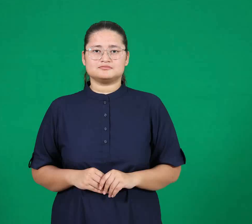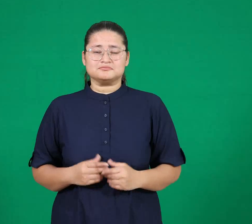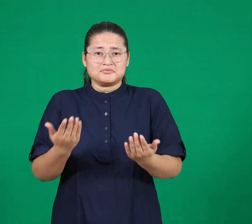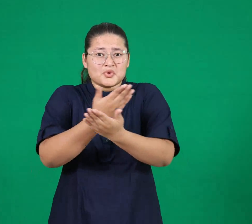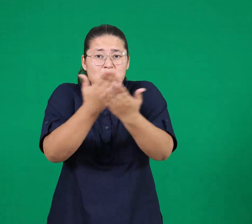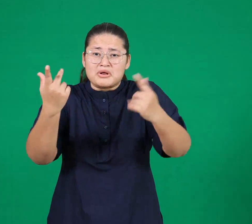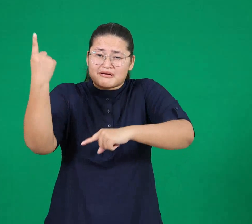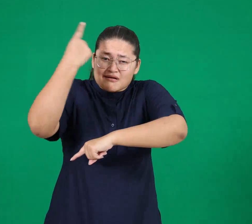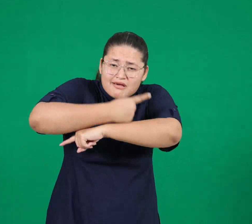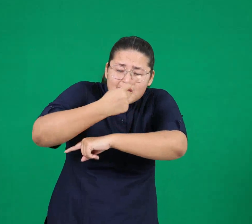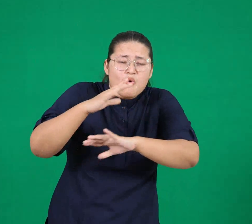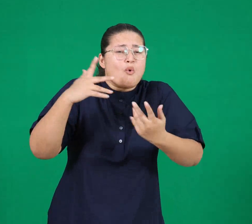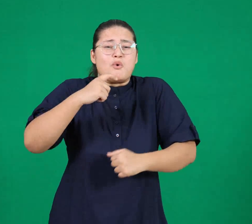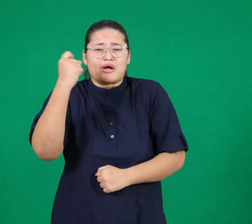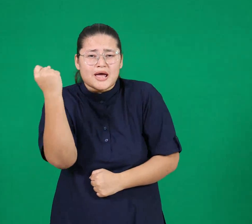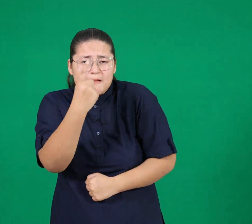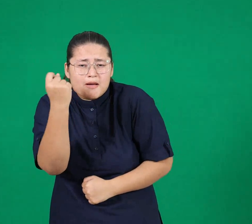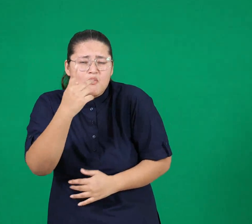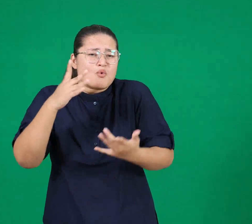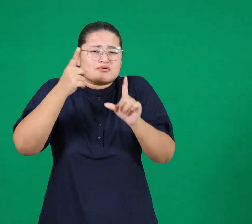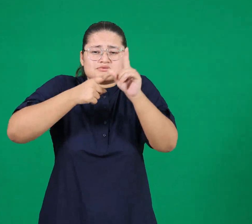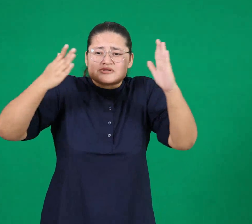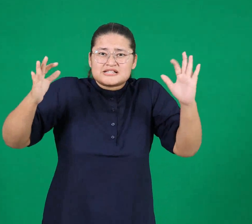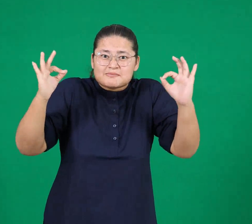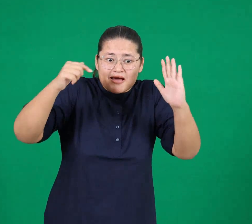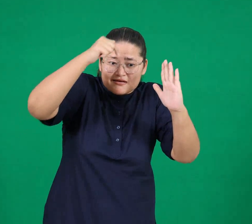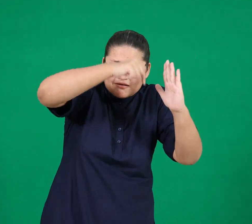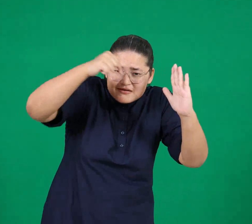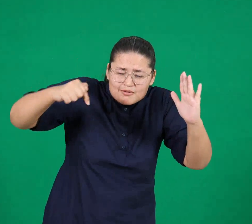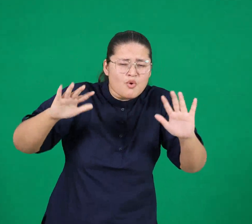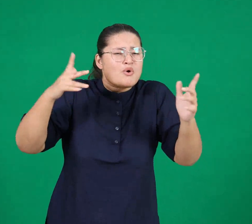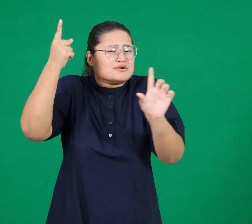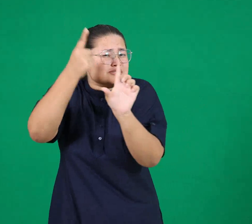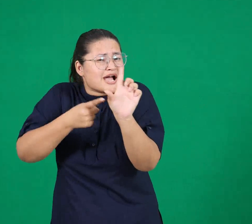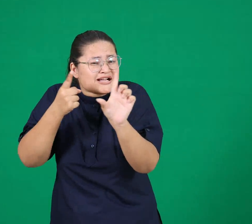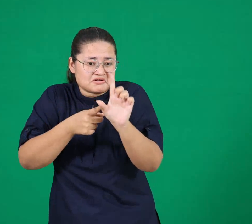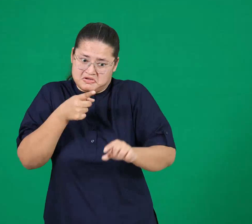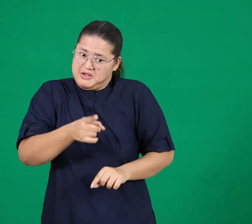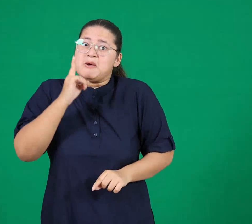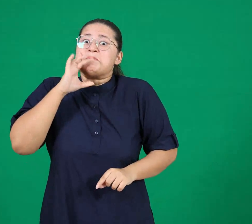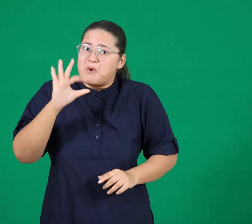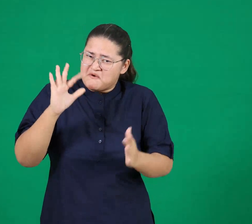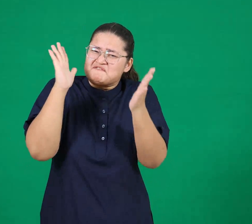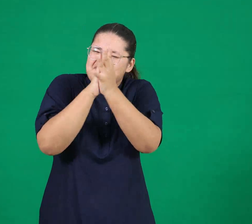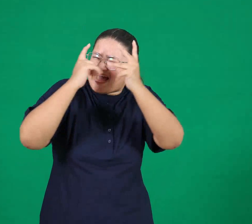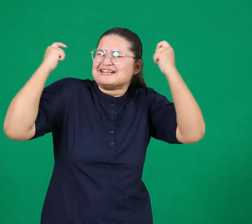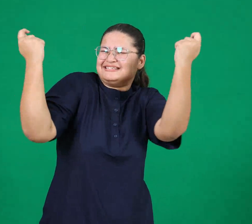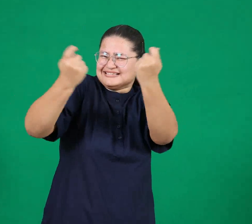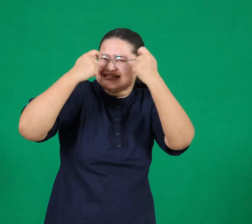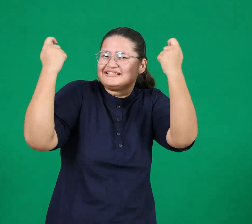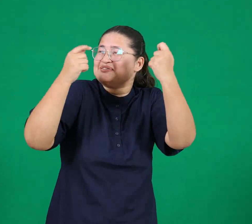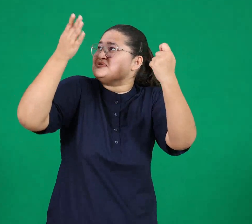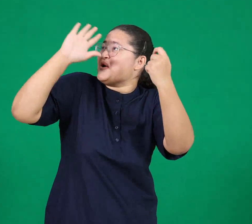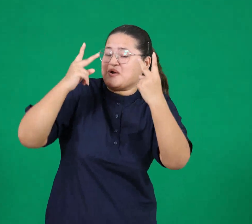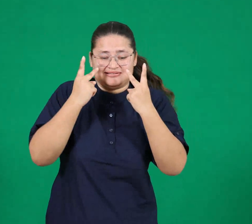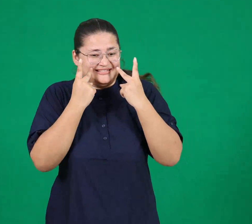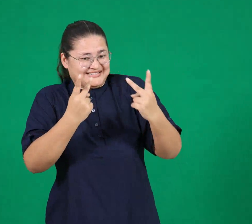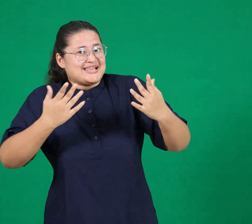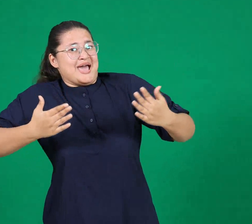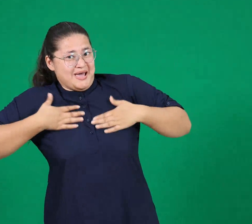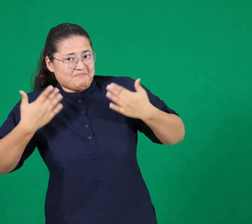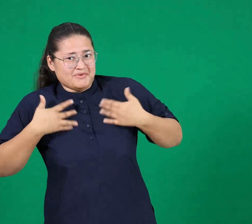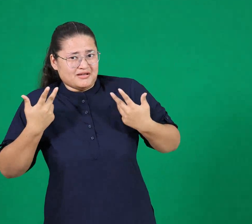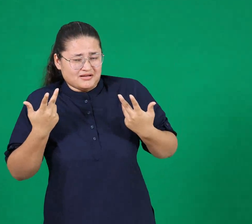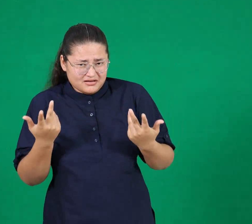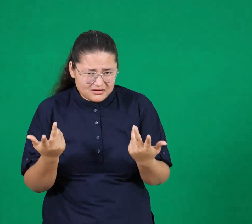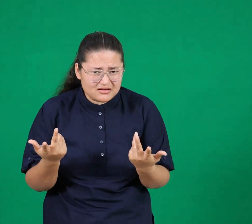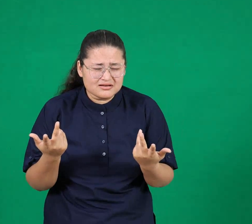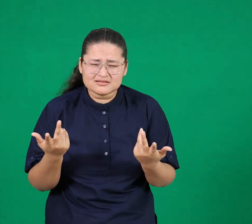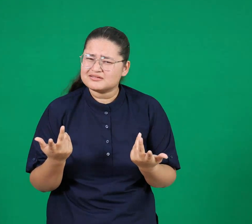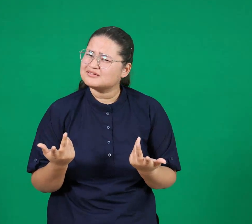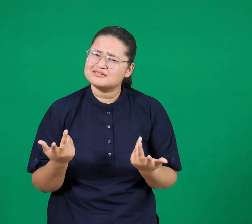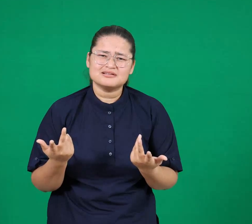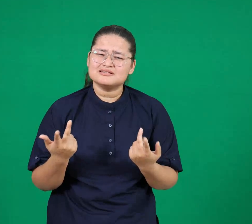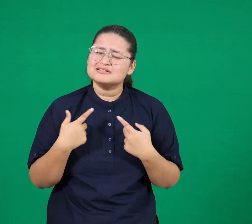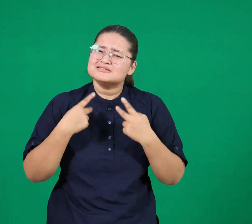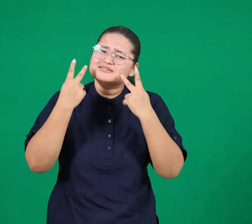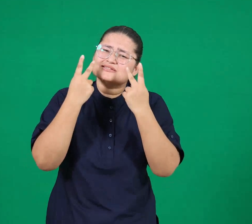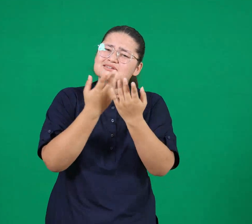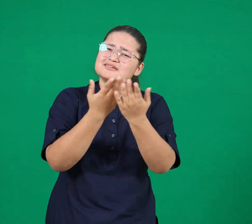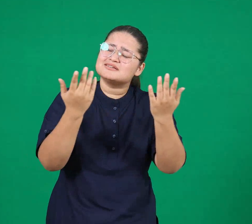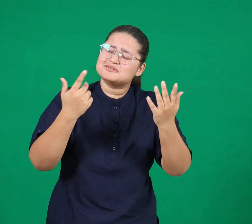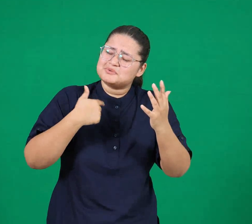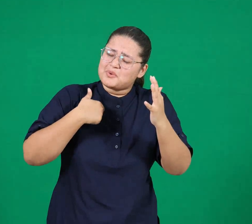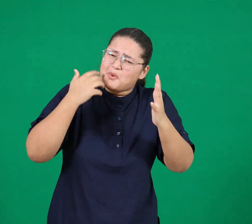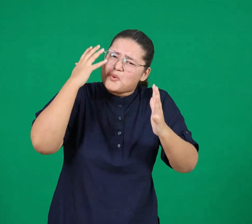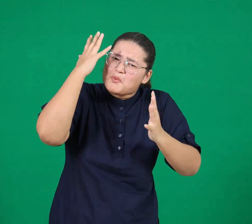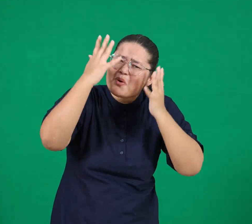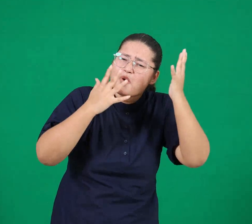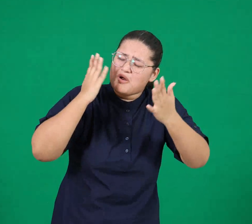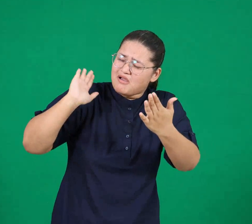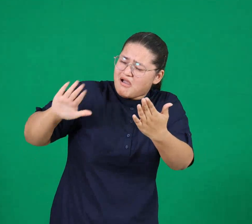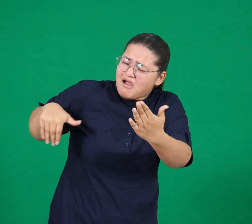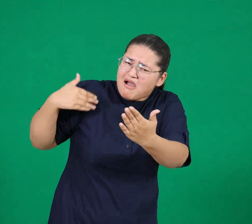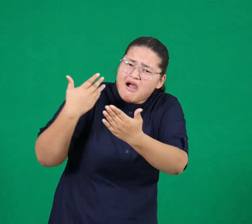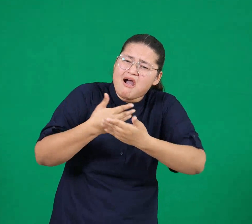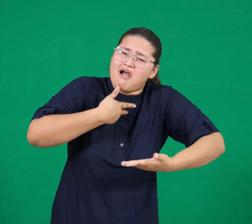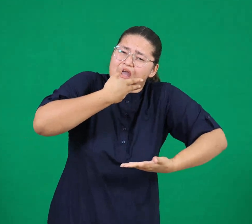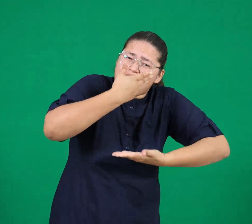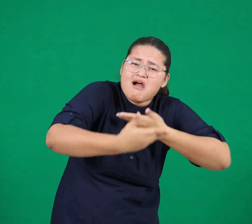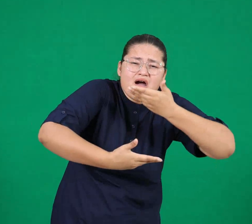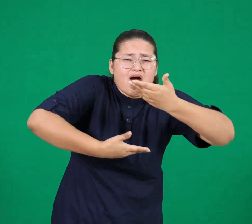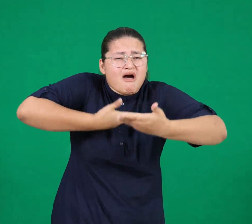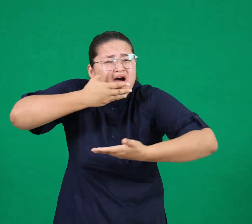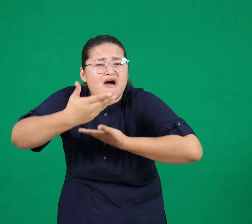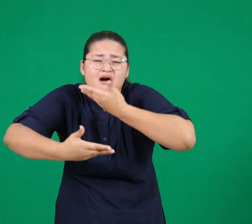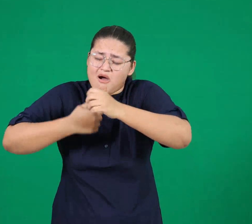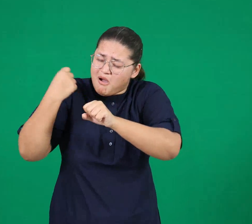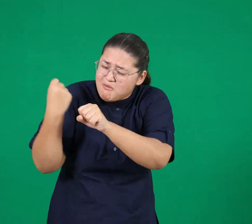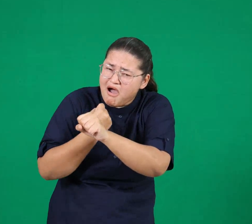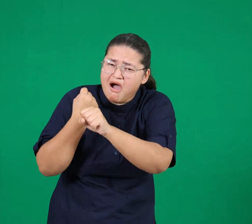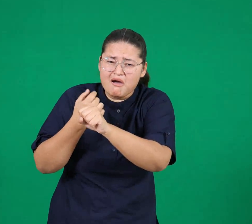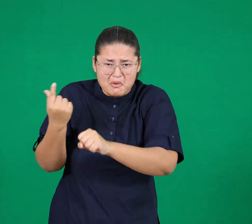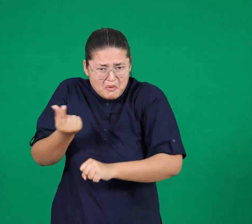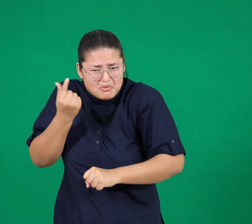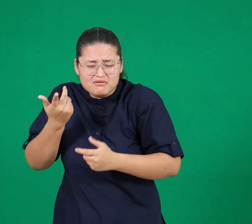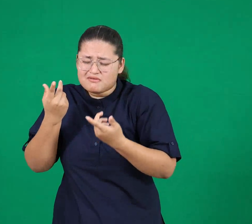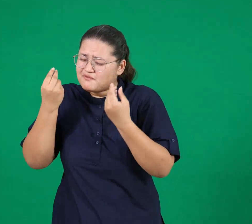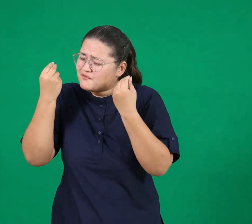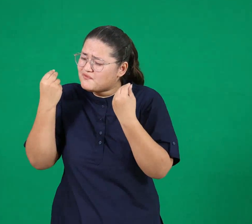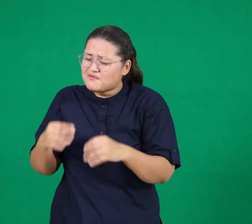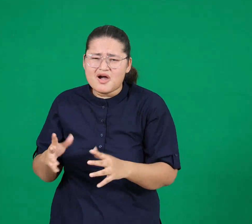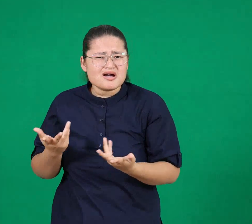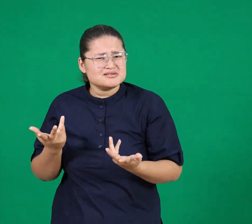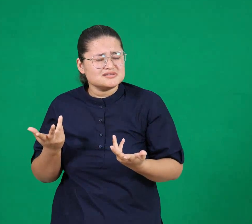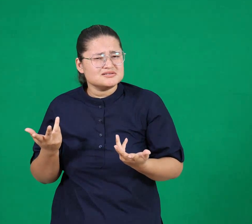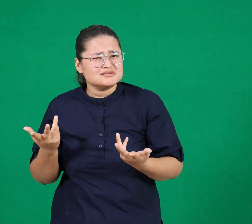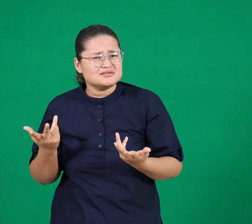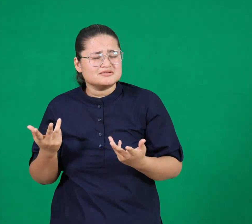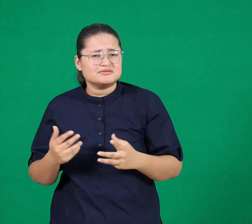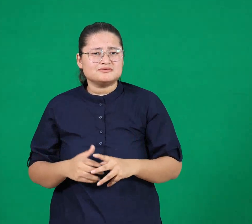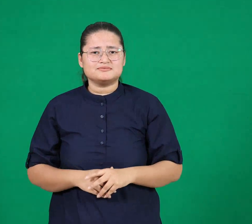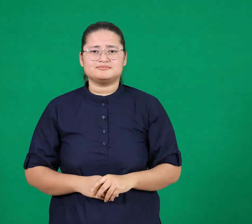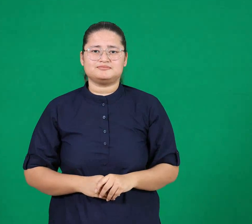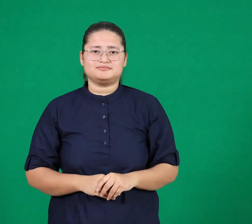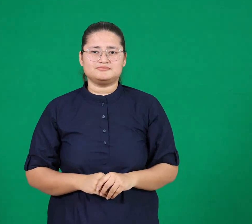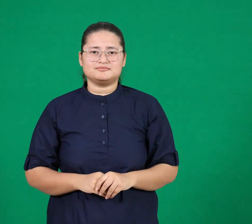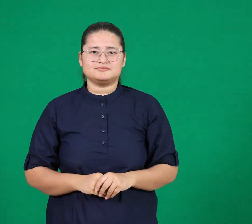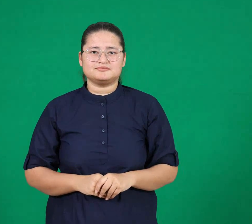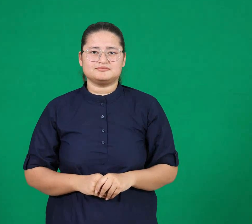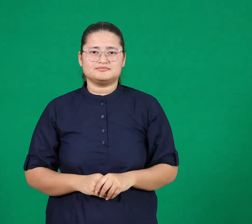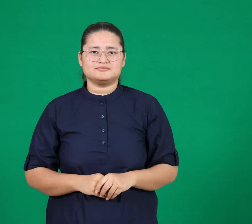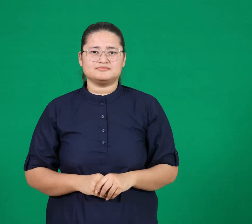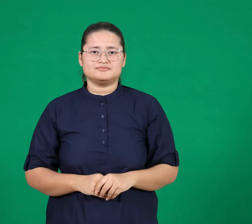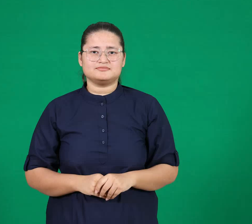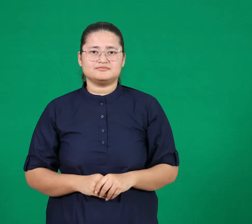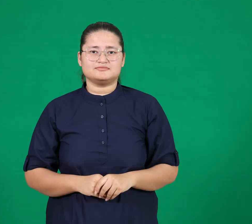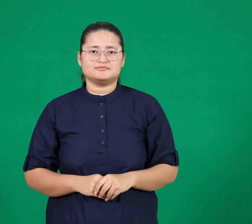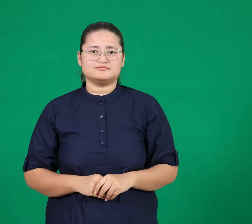You are observing special days and months and seasons and years! I fear for you, that my efforts for you may have been in vain.